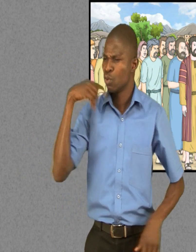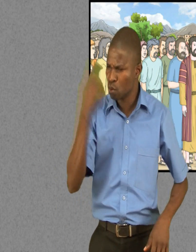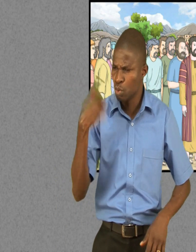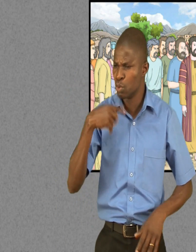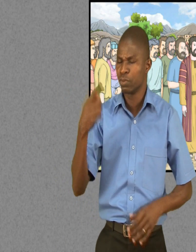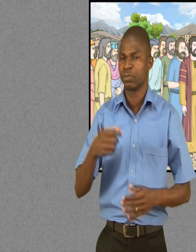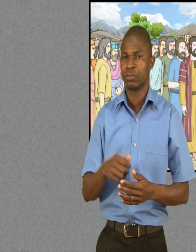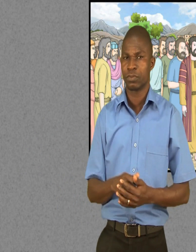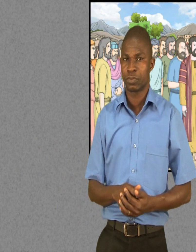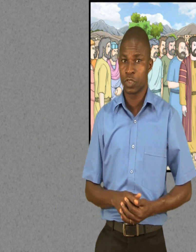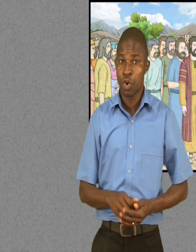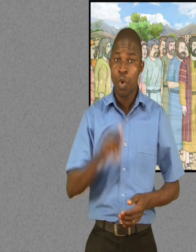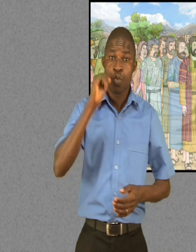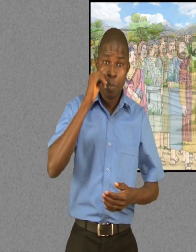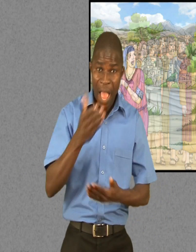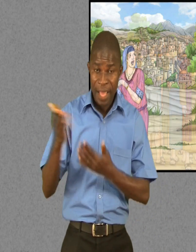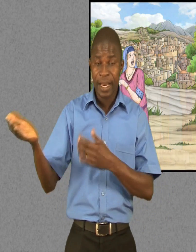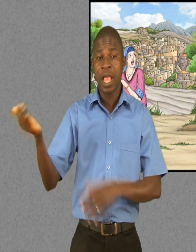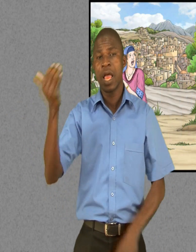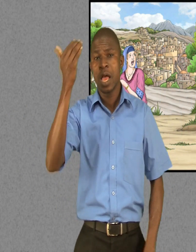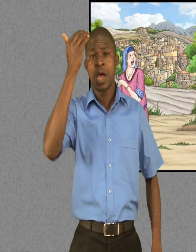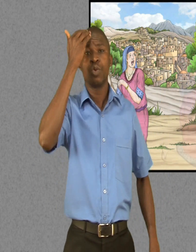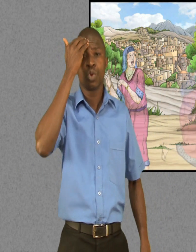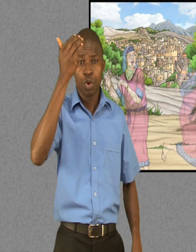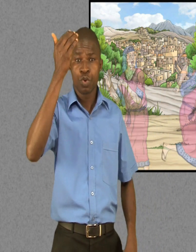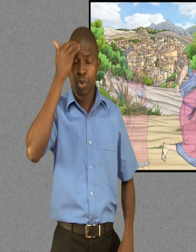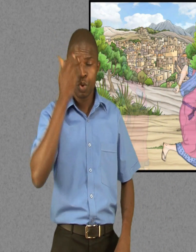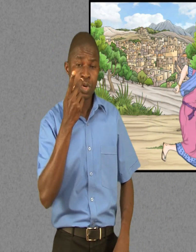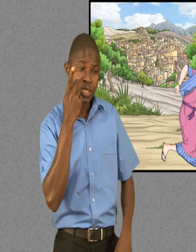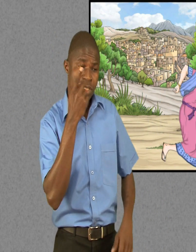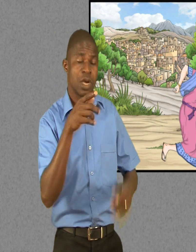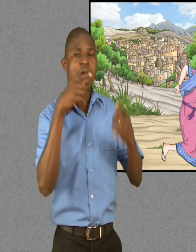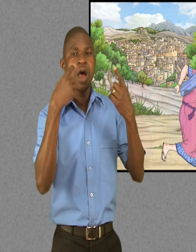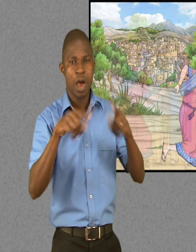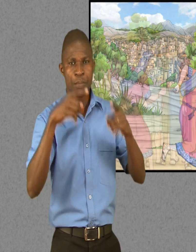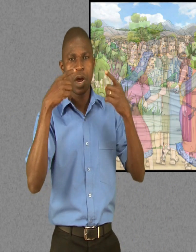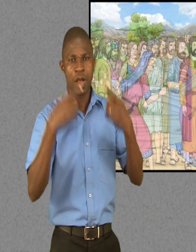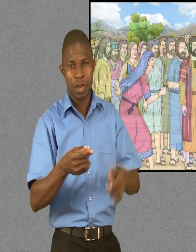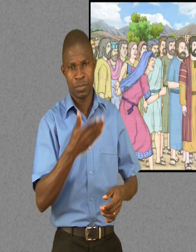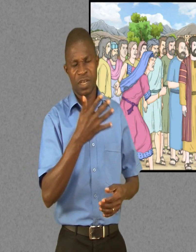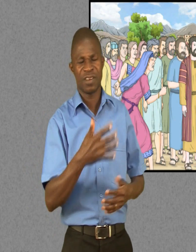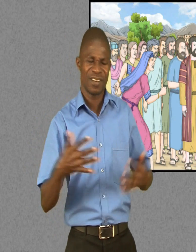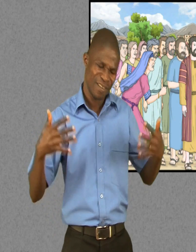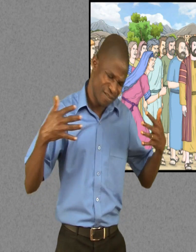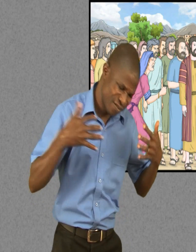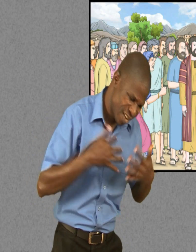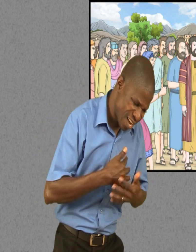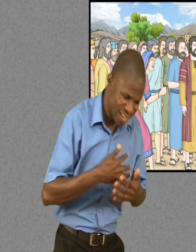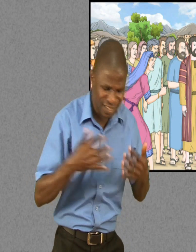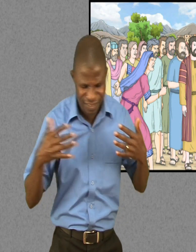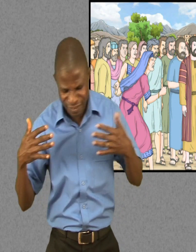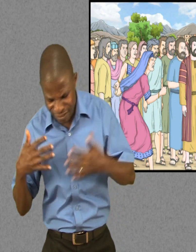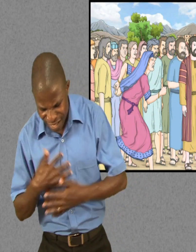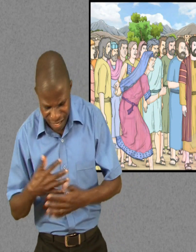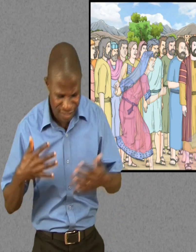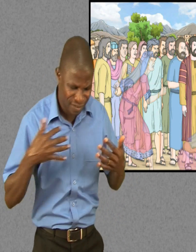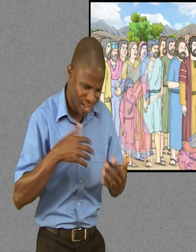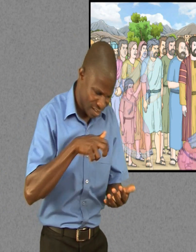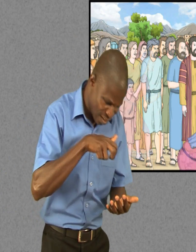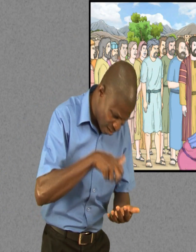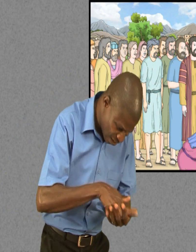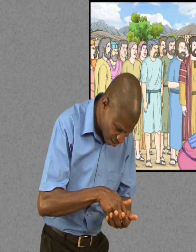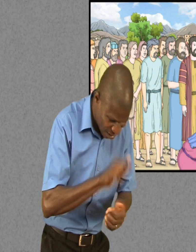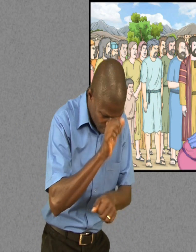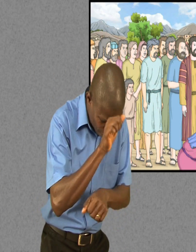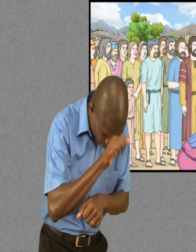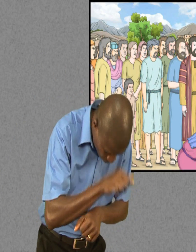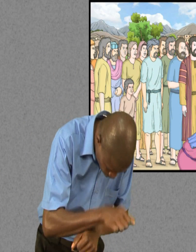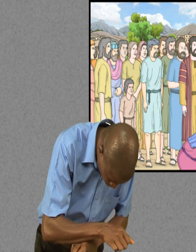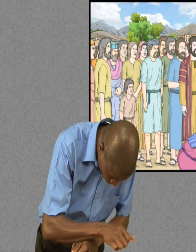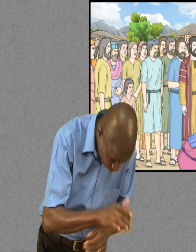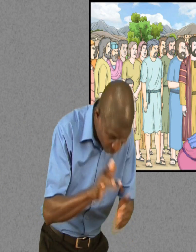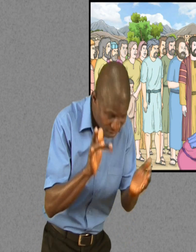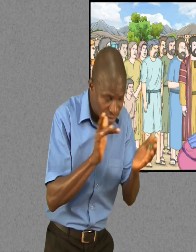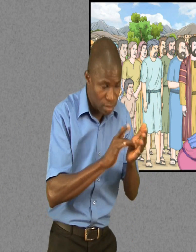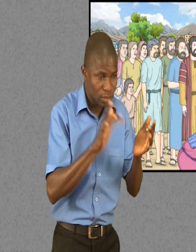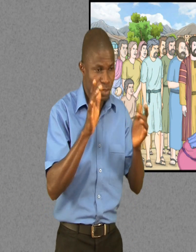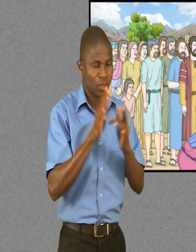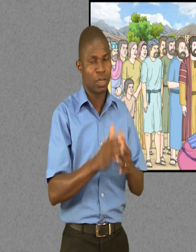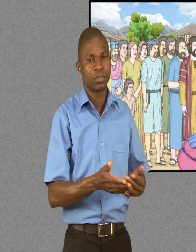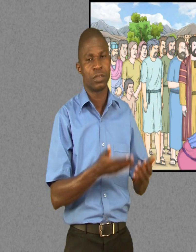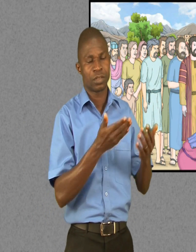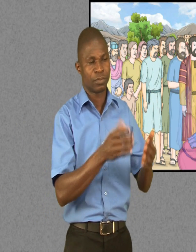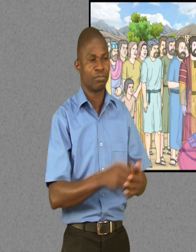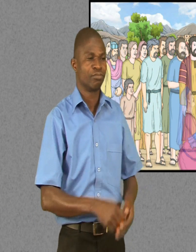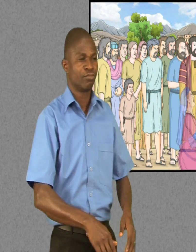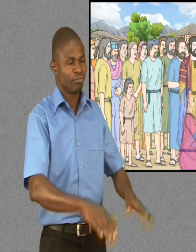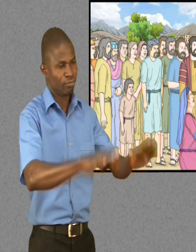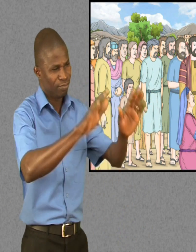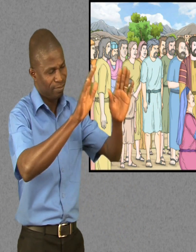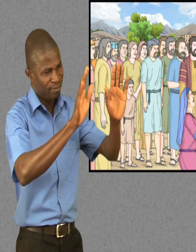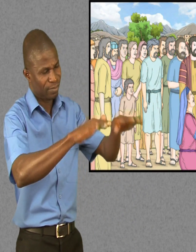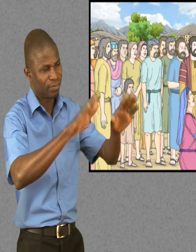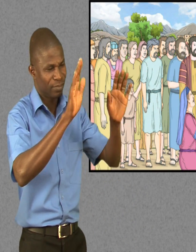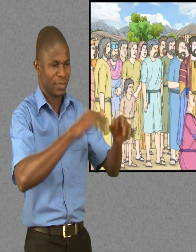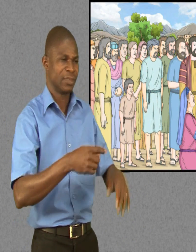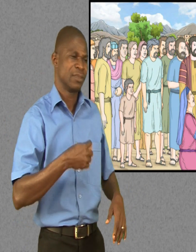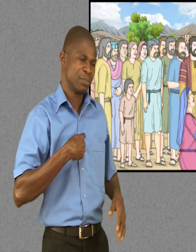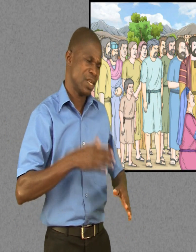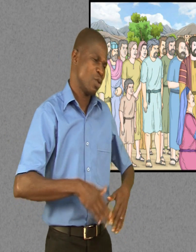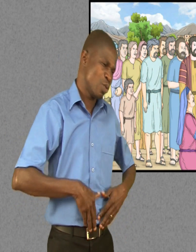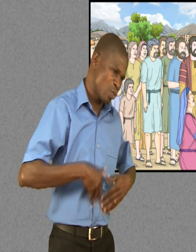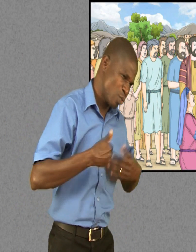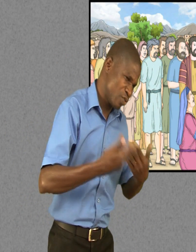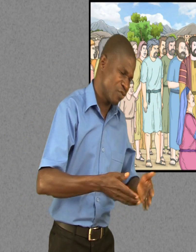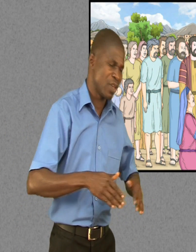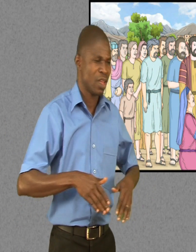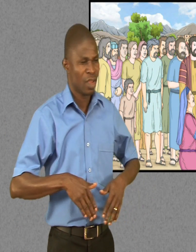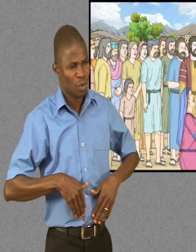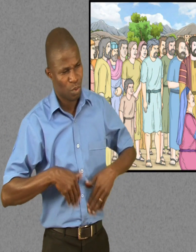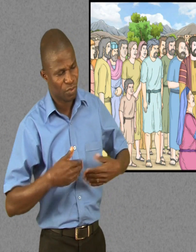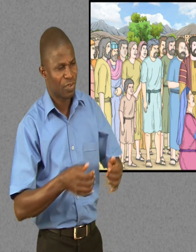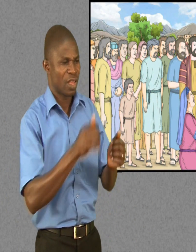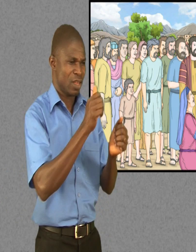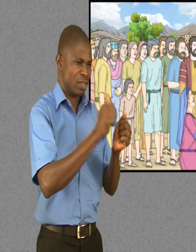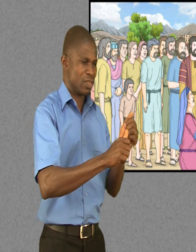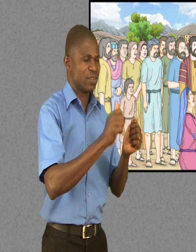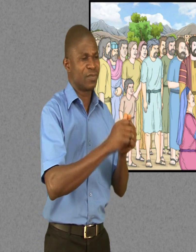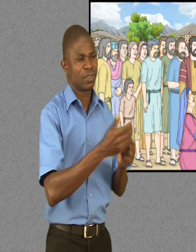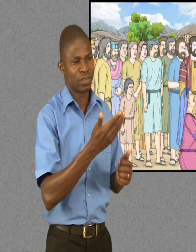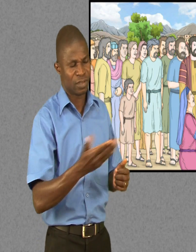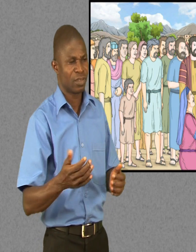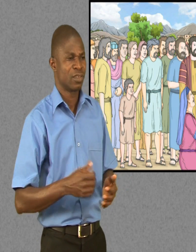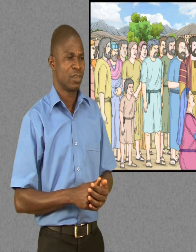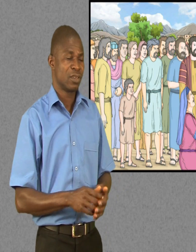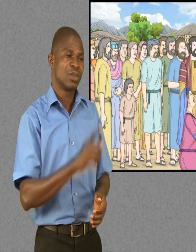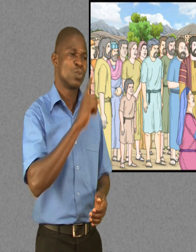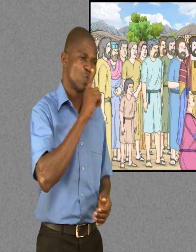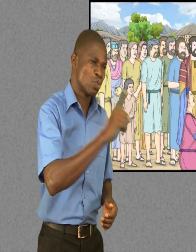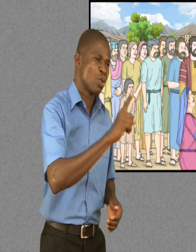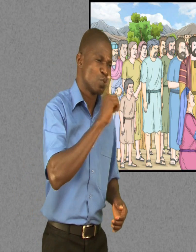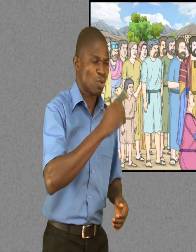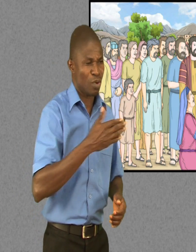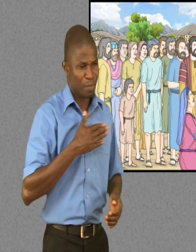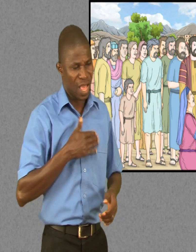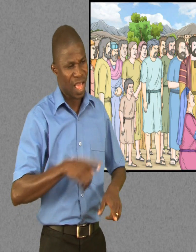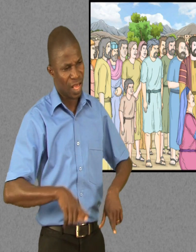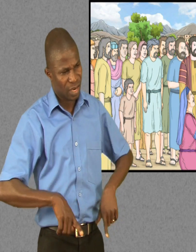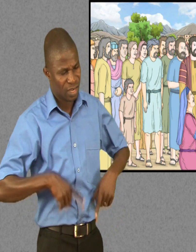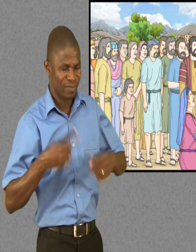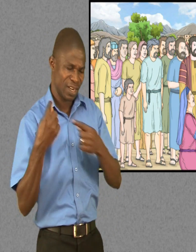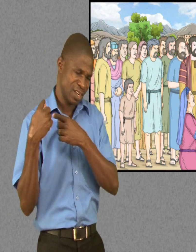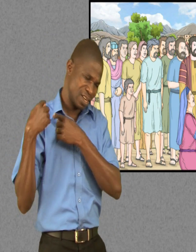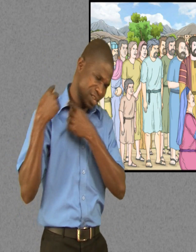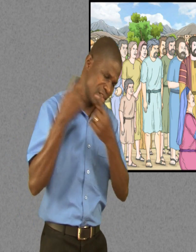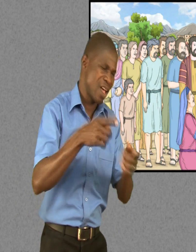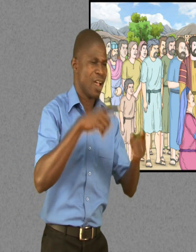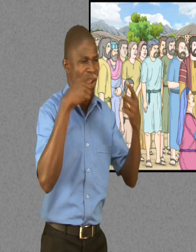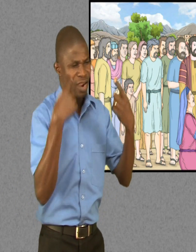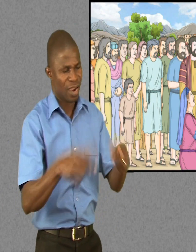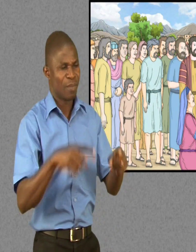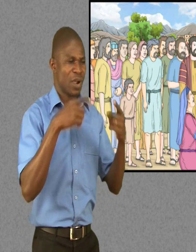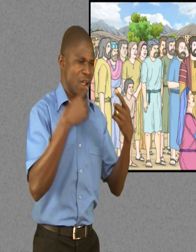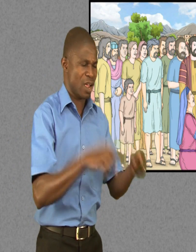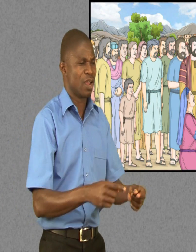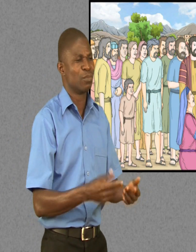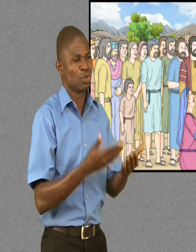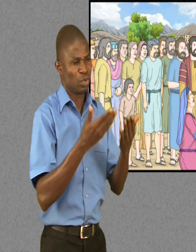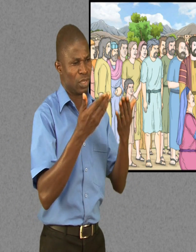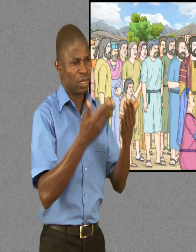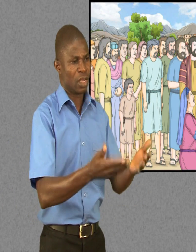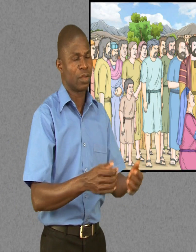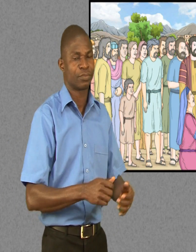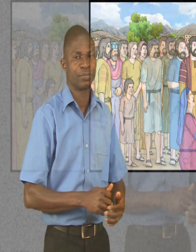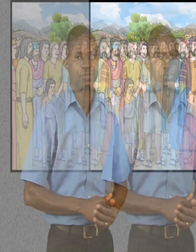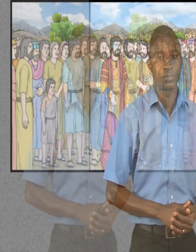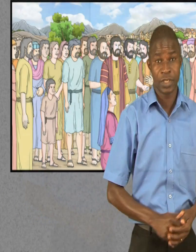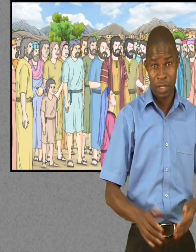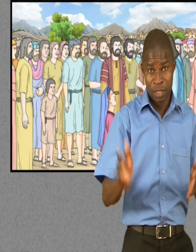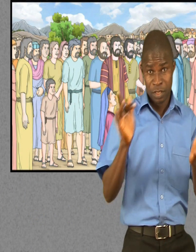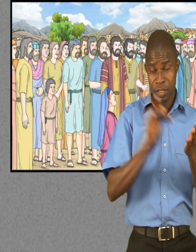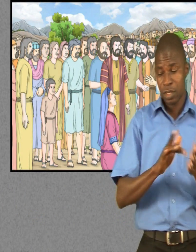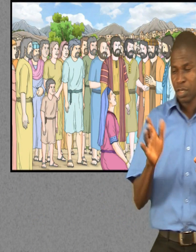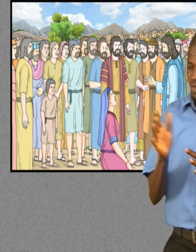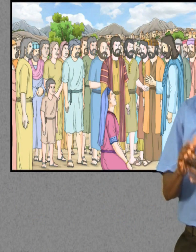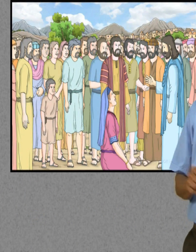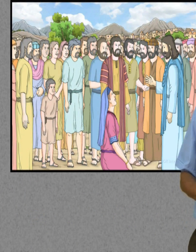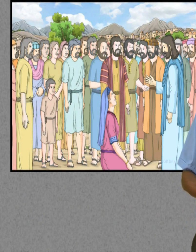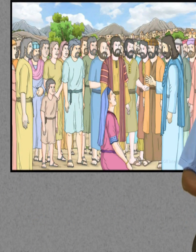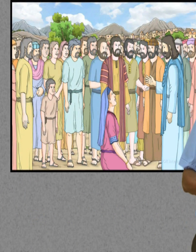Then the woman, knowing what had happened to her, came and fell down before Him trembling in fear, and she told Him the whole truth.